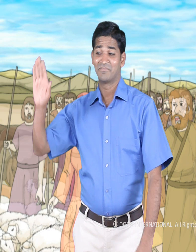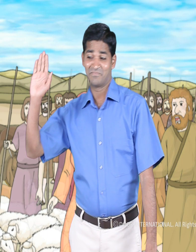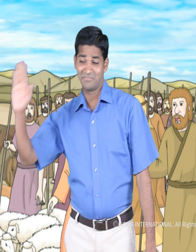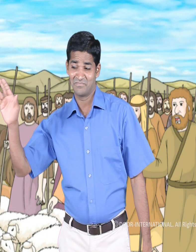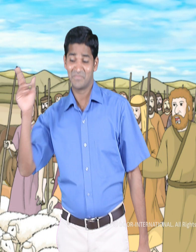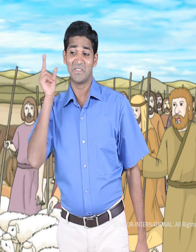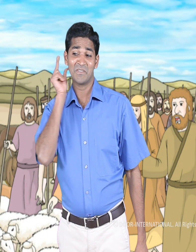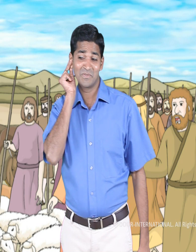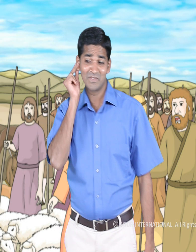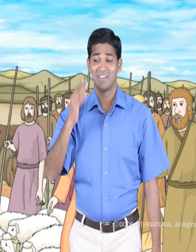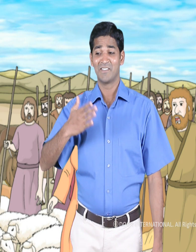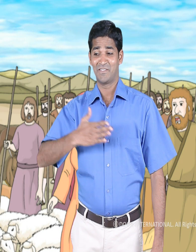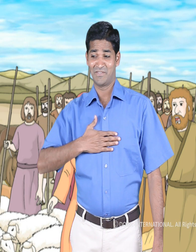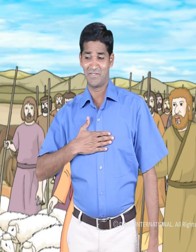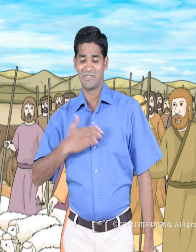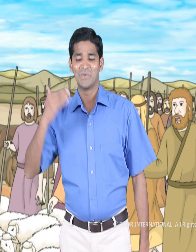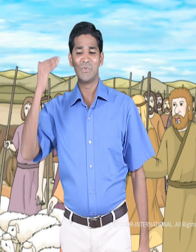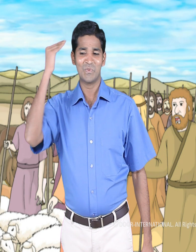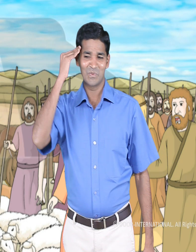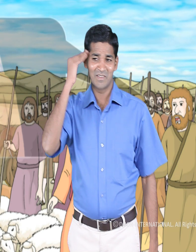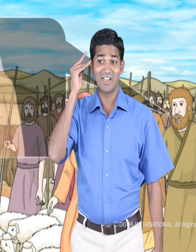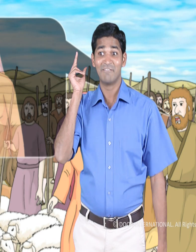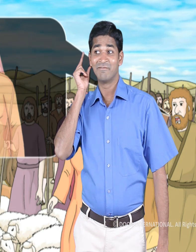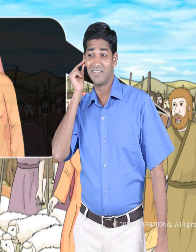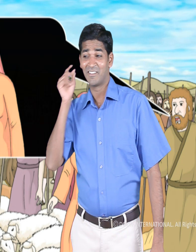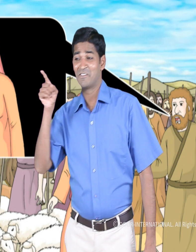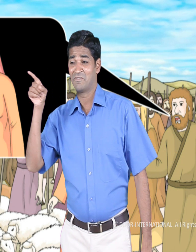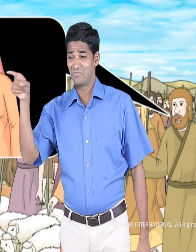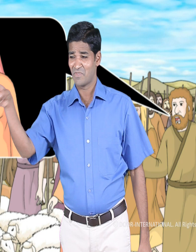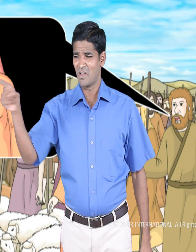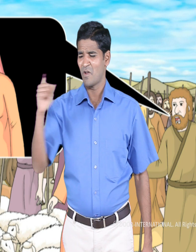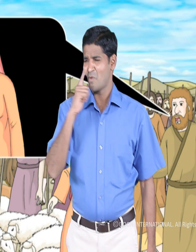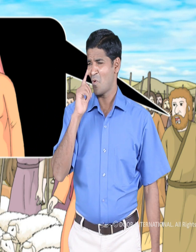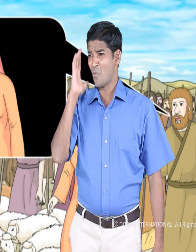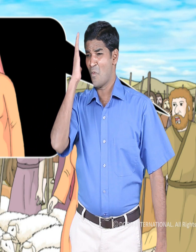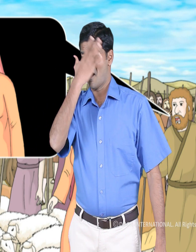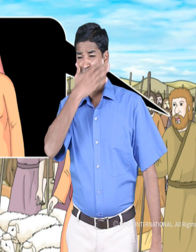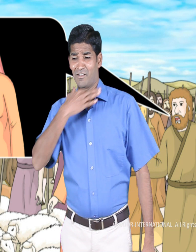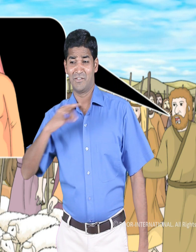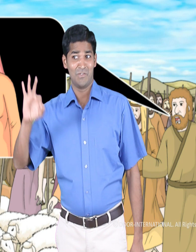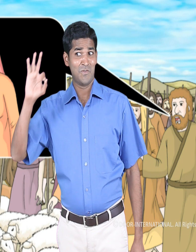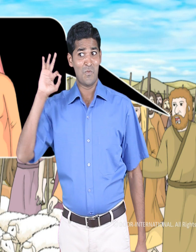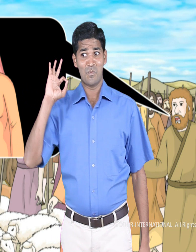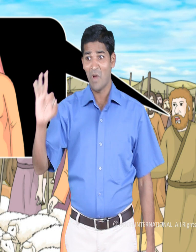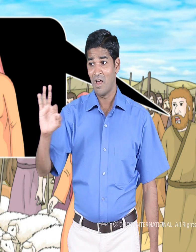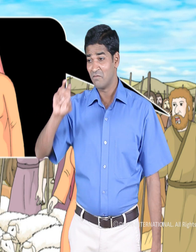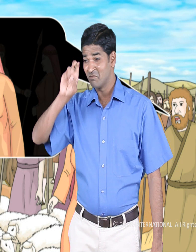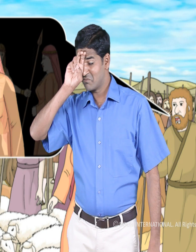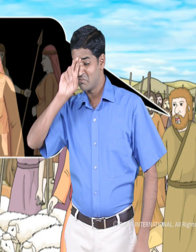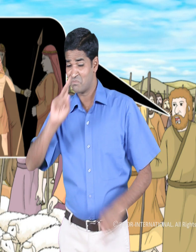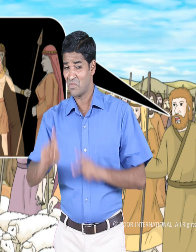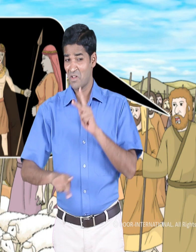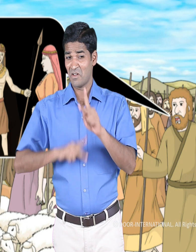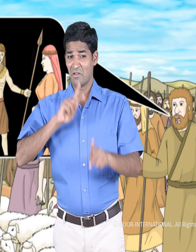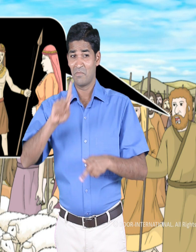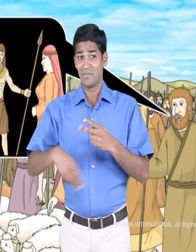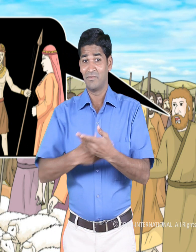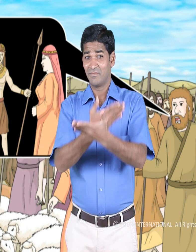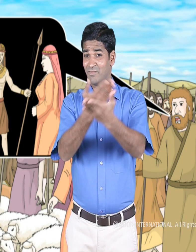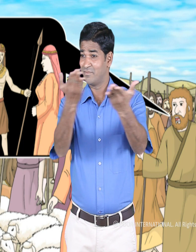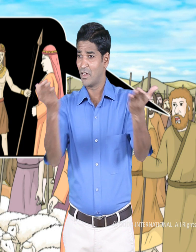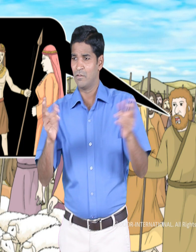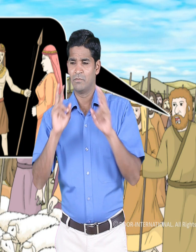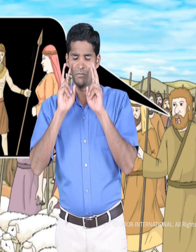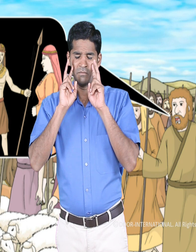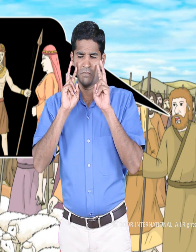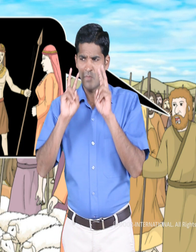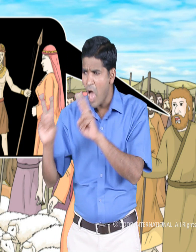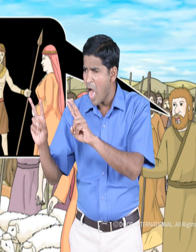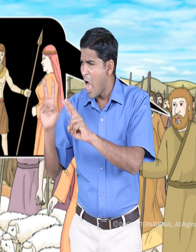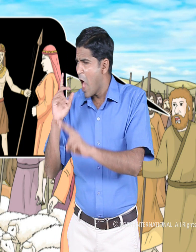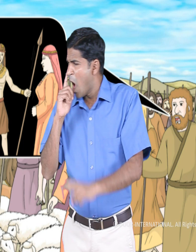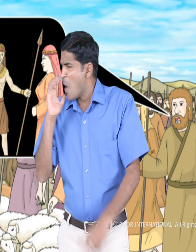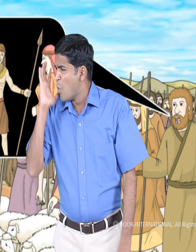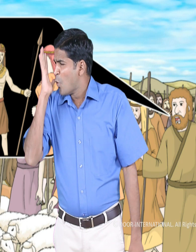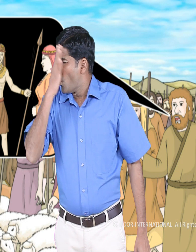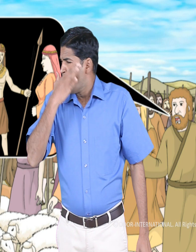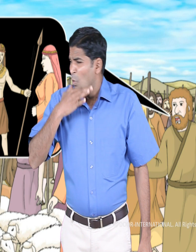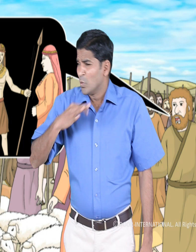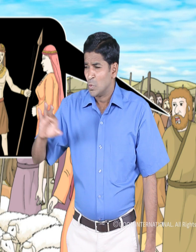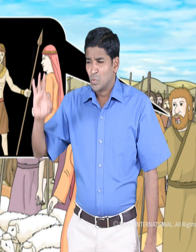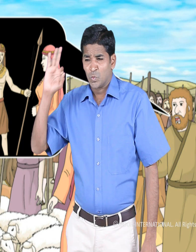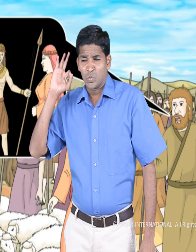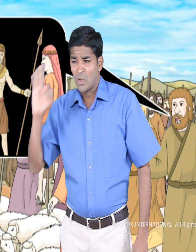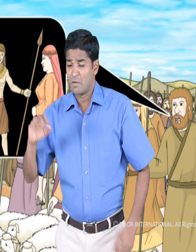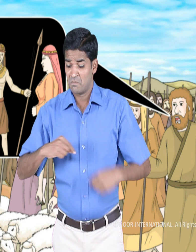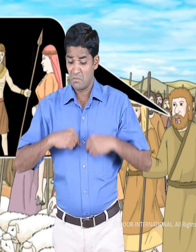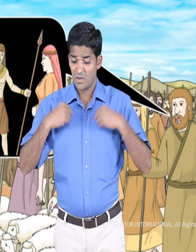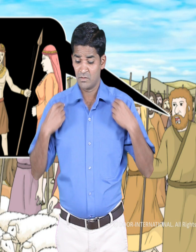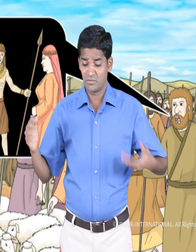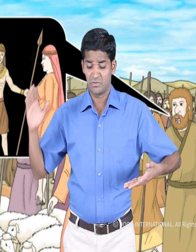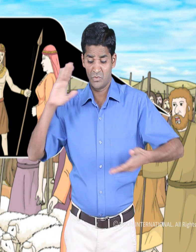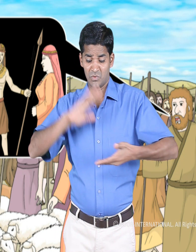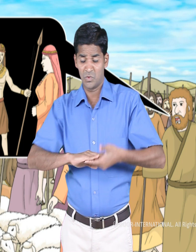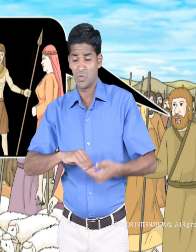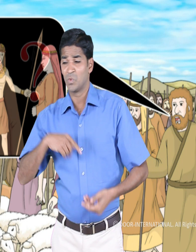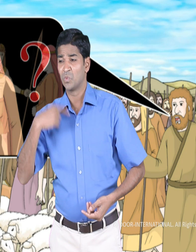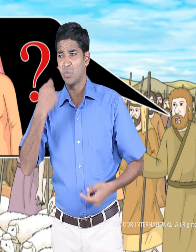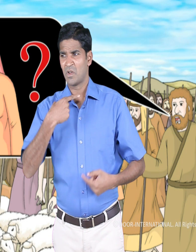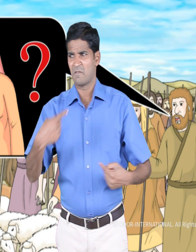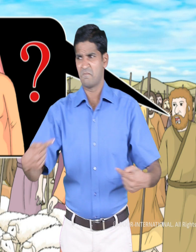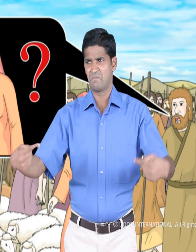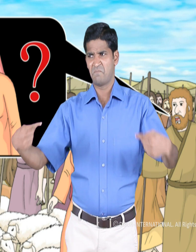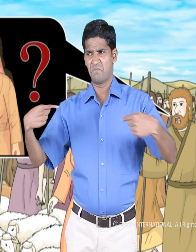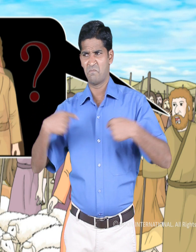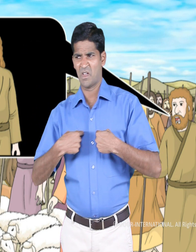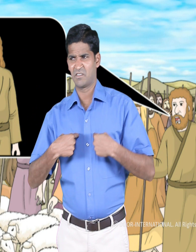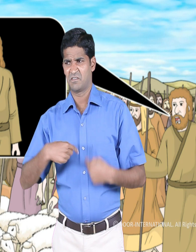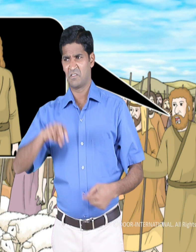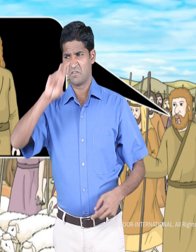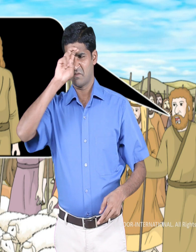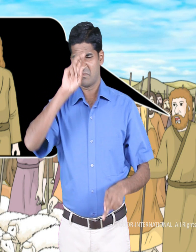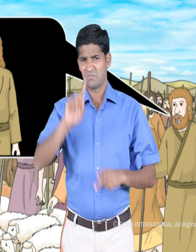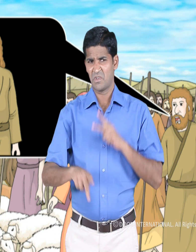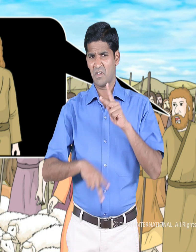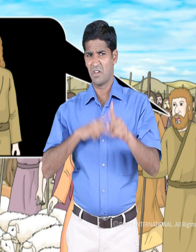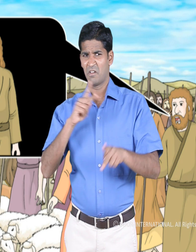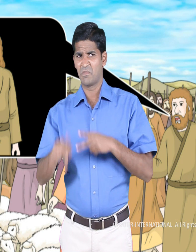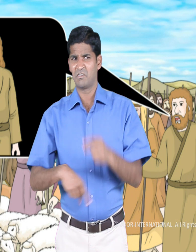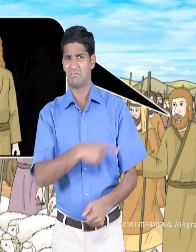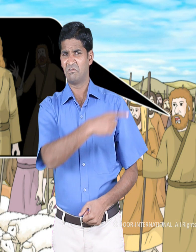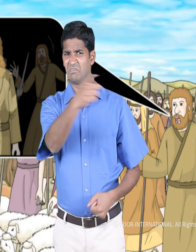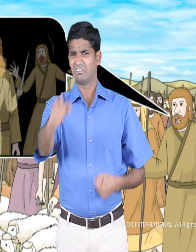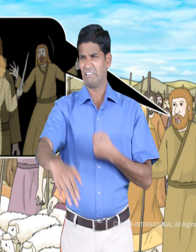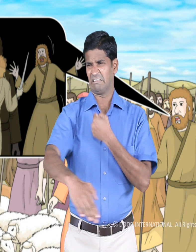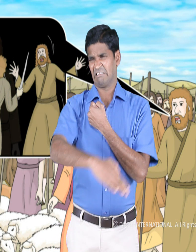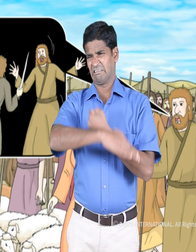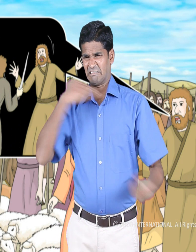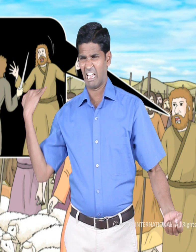As he was about to enter Egypt, he said to his wife Sarai, “Look, I know that you are a beautiful woman, and when the Egyptians see you, they will say, ‘This is his wife.’